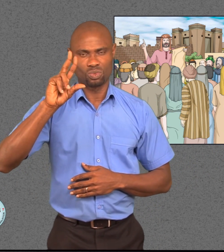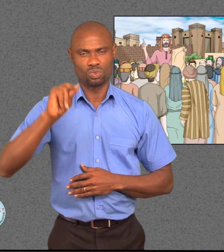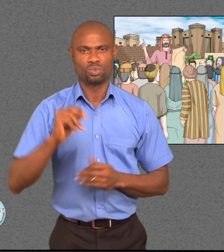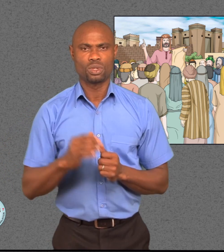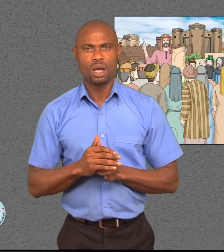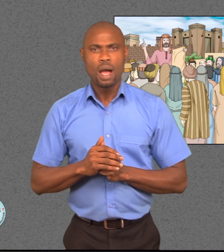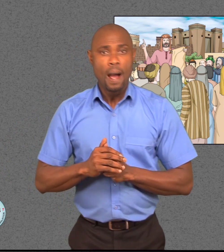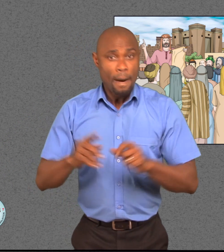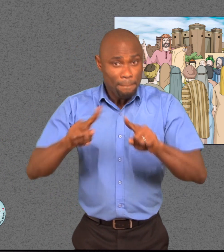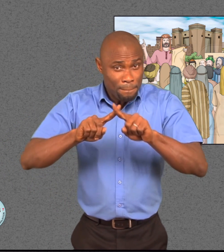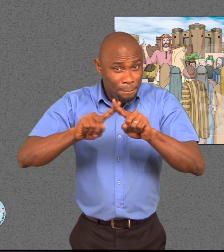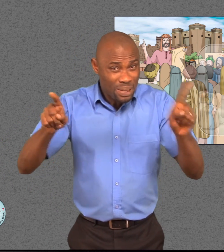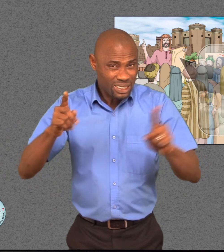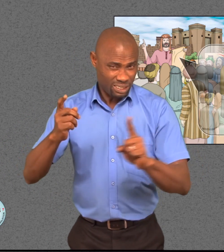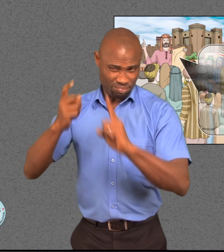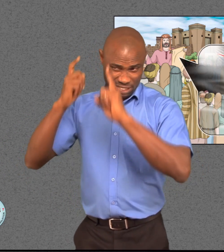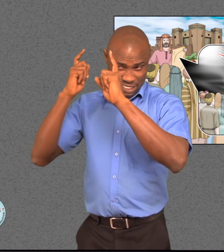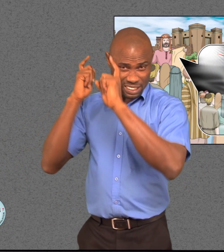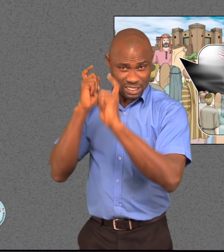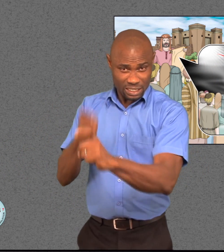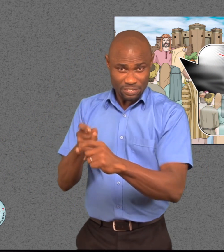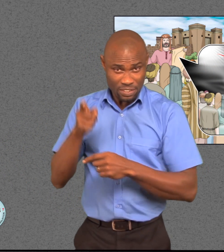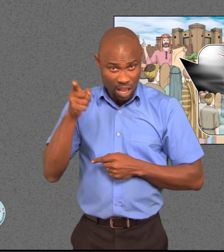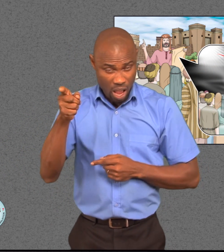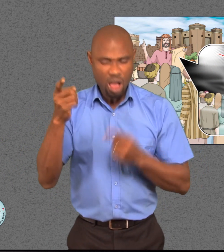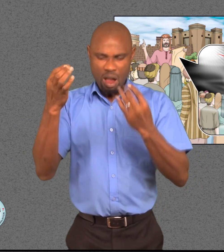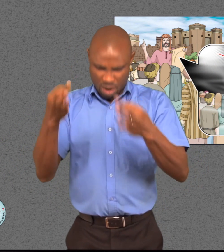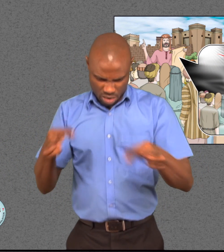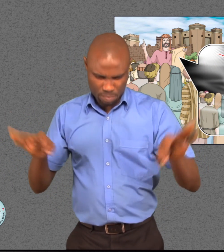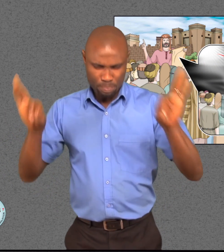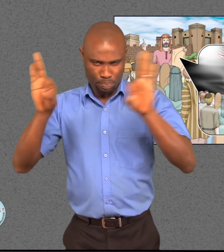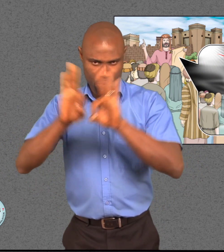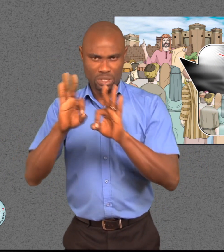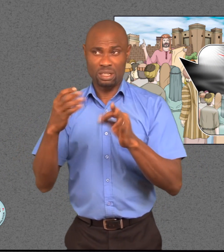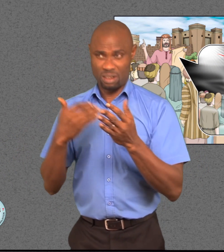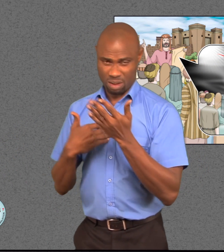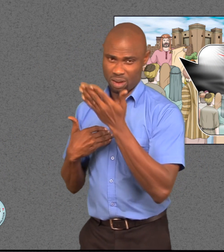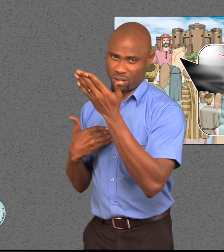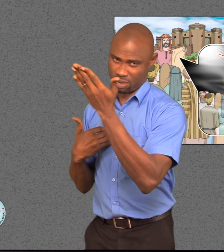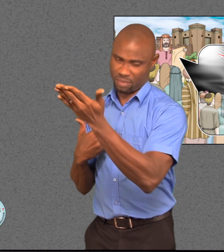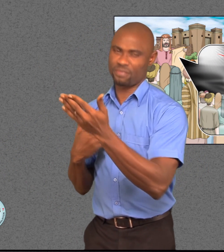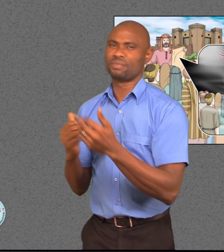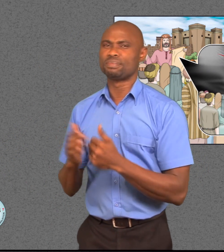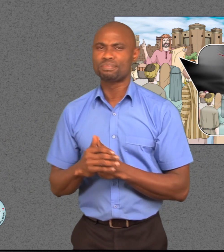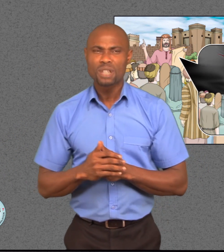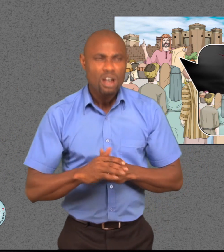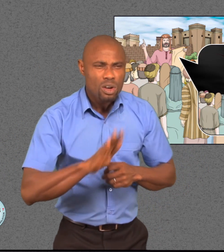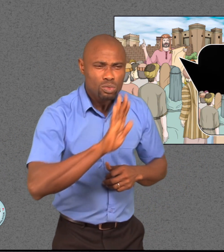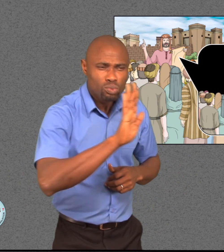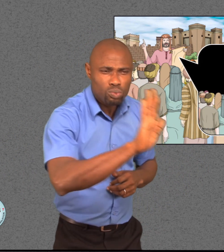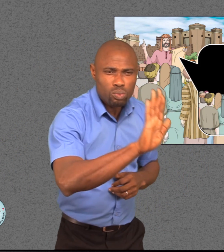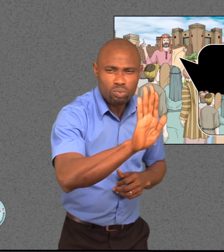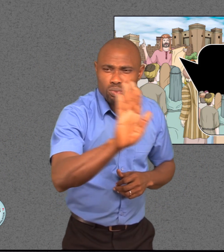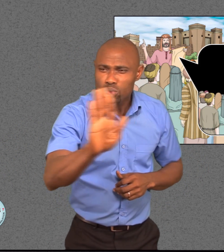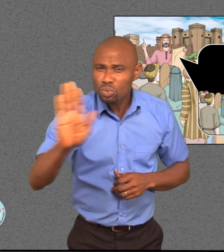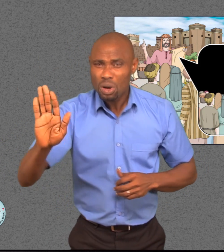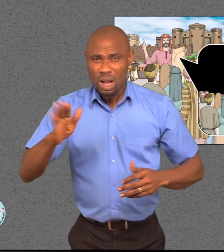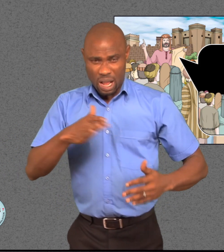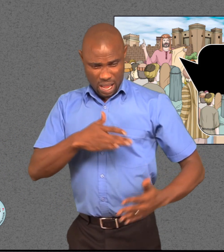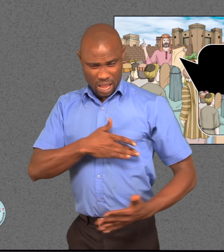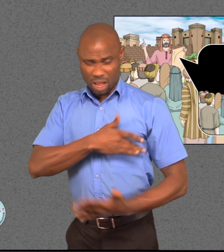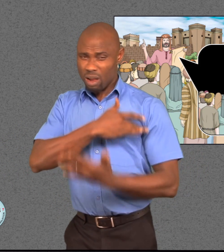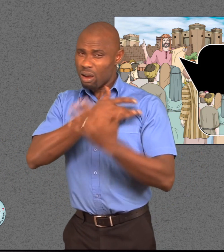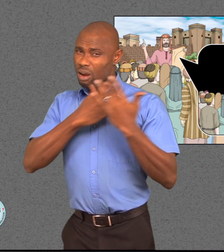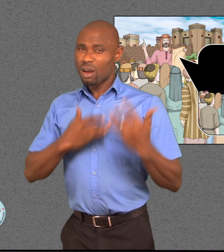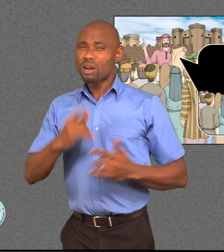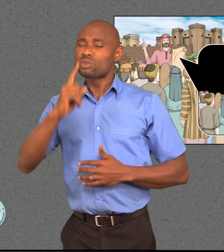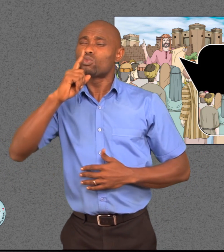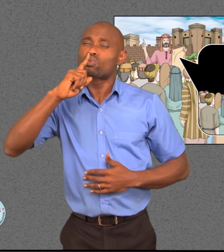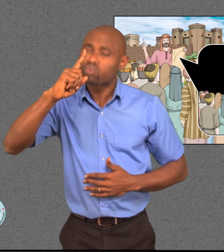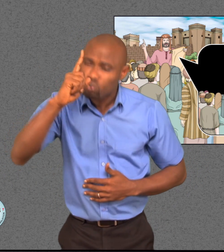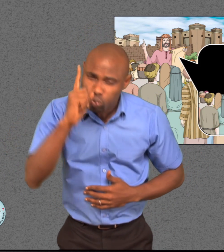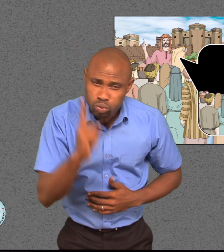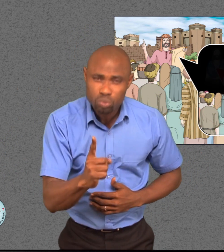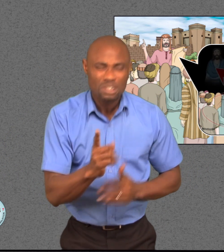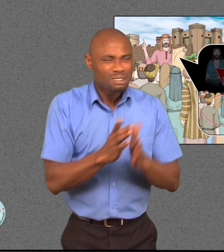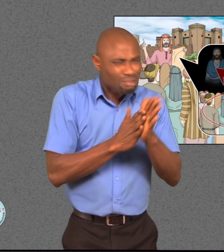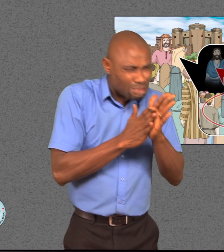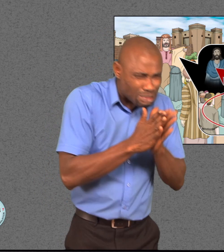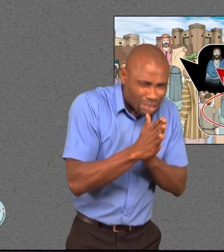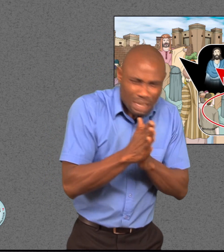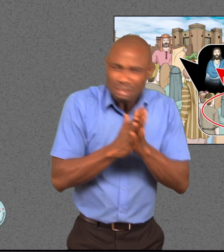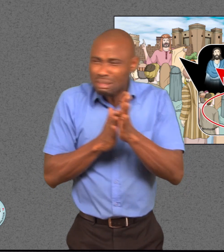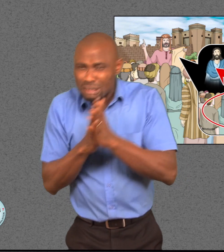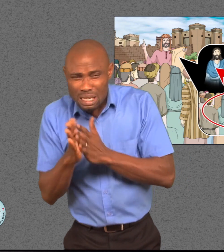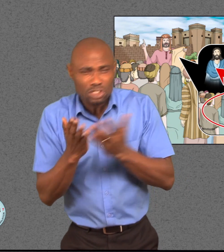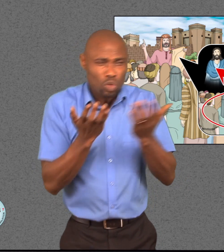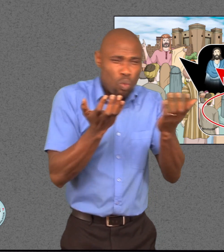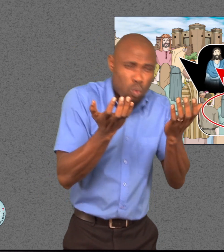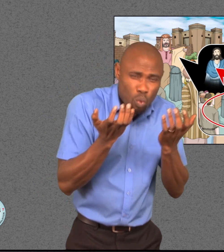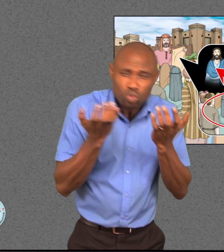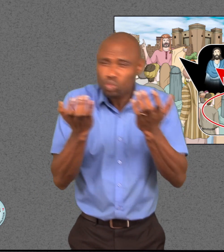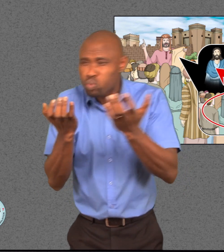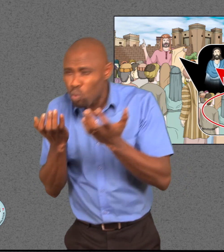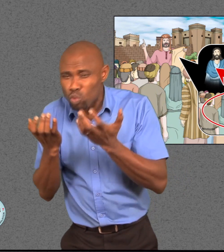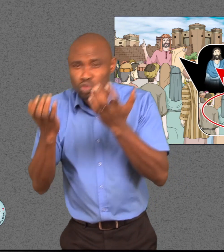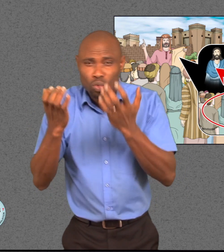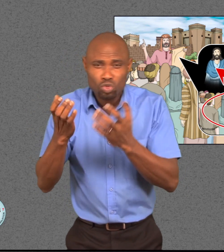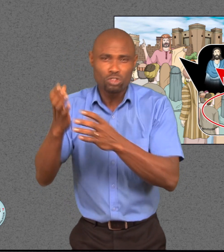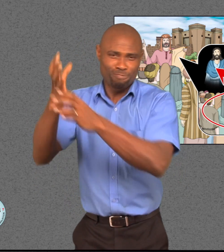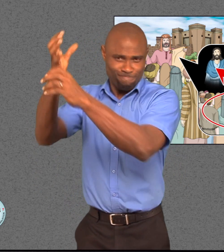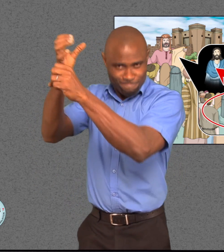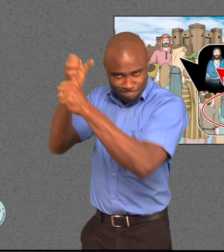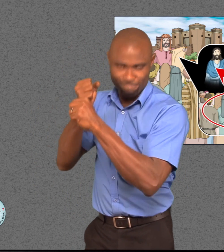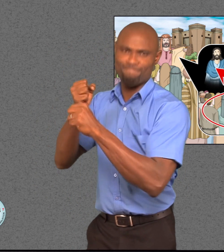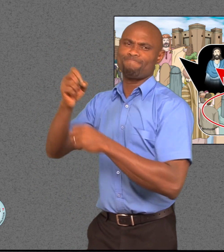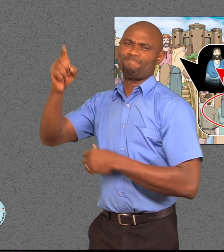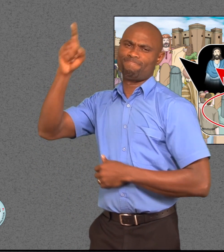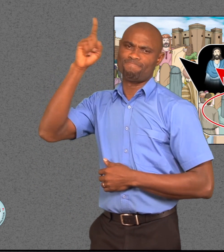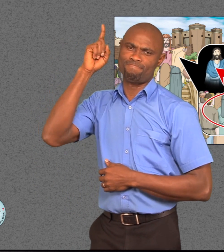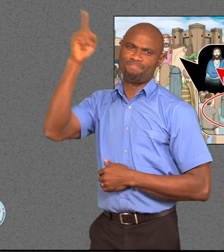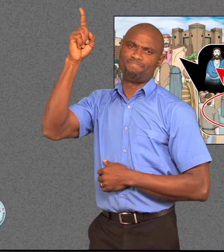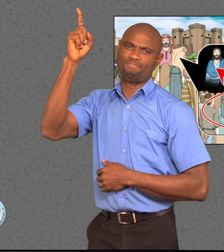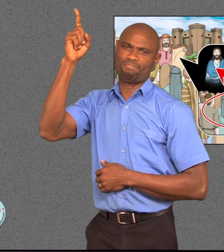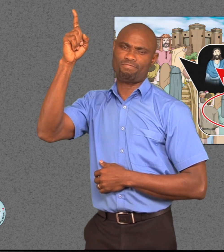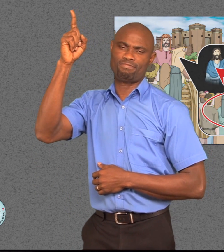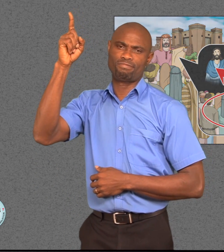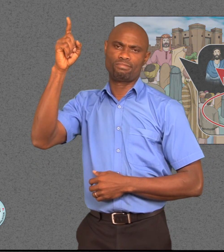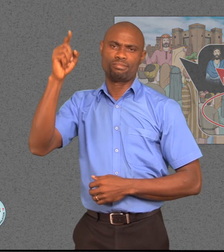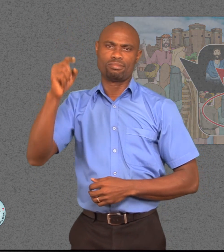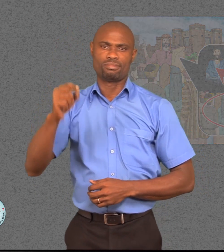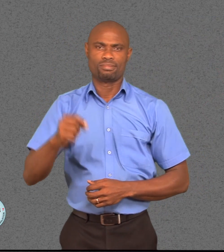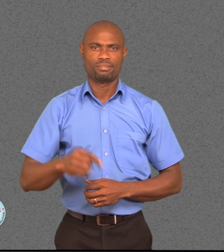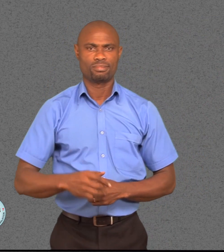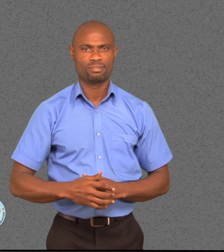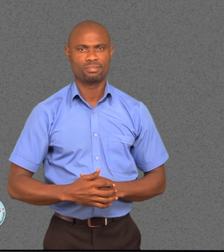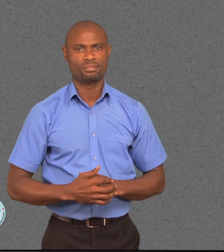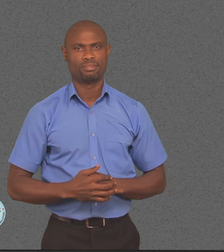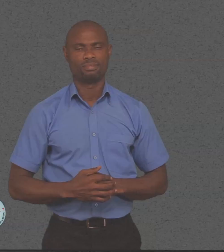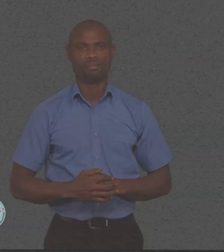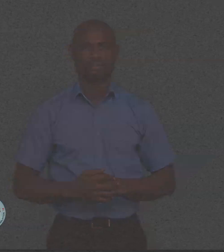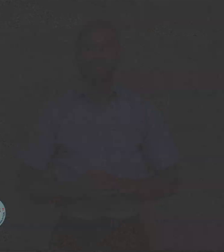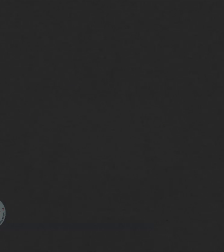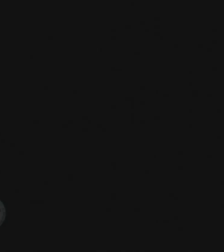And now I will show you the most excellent way.